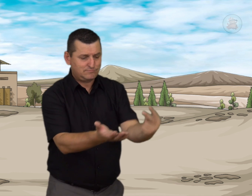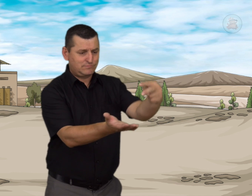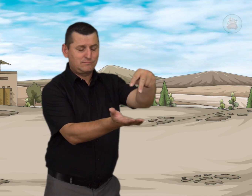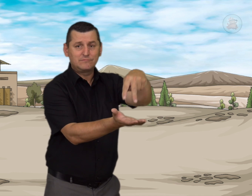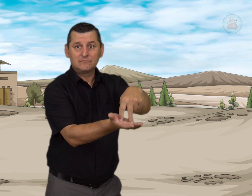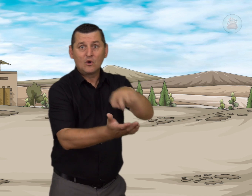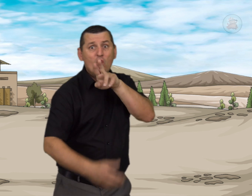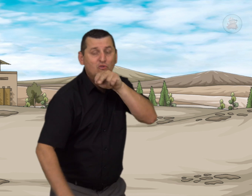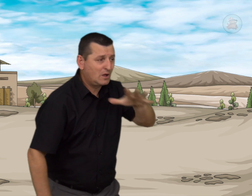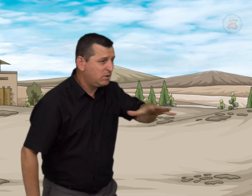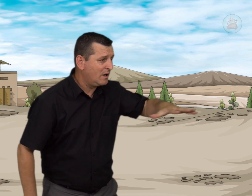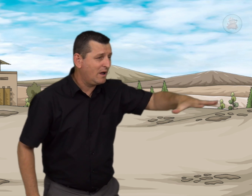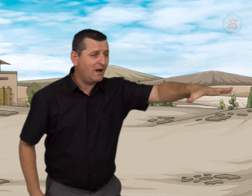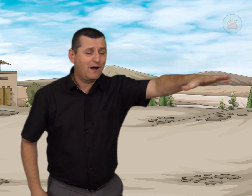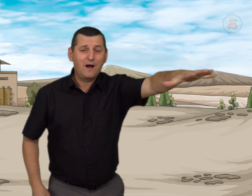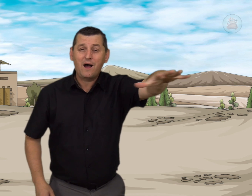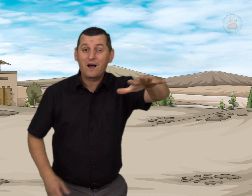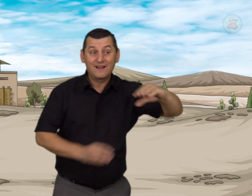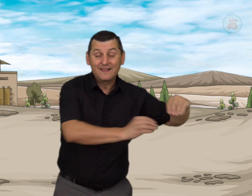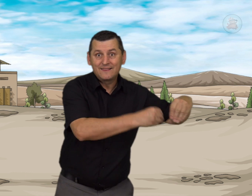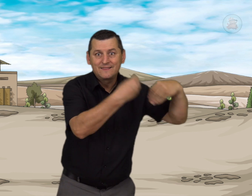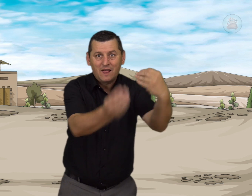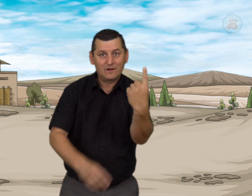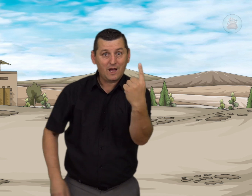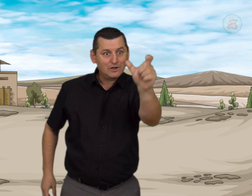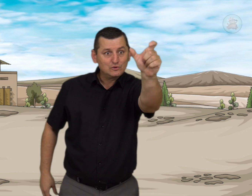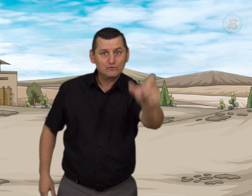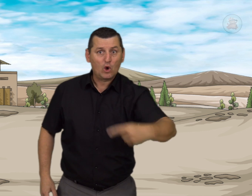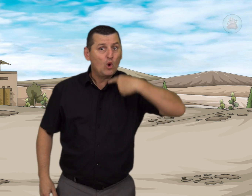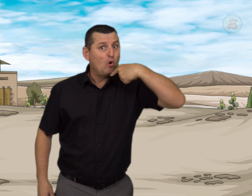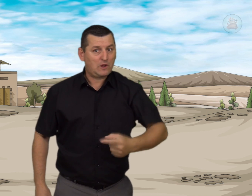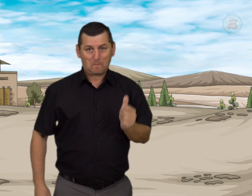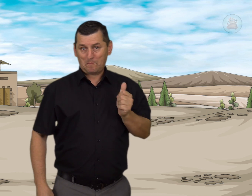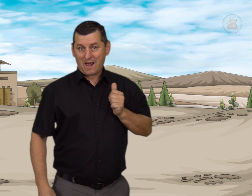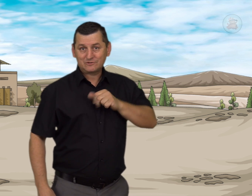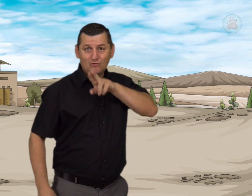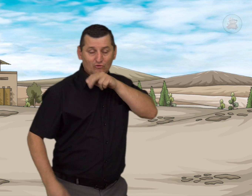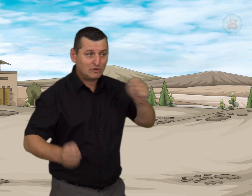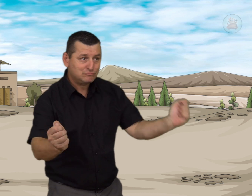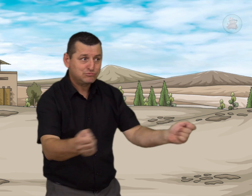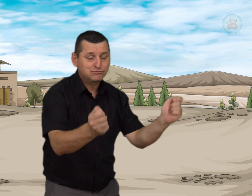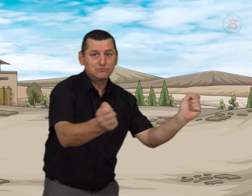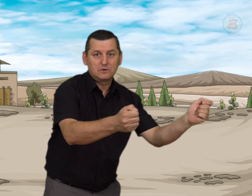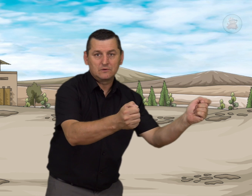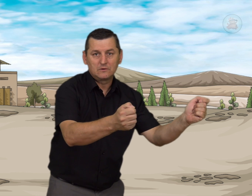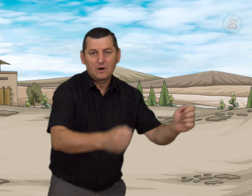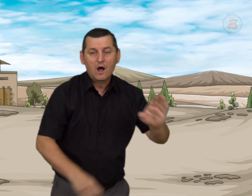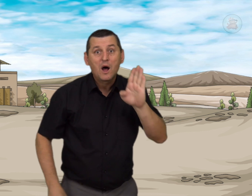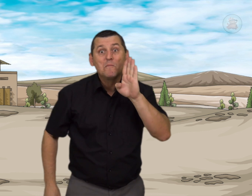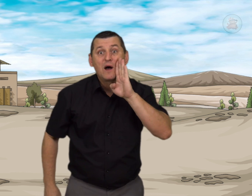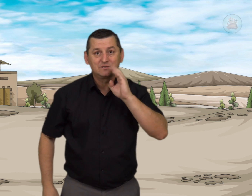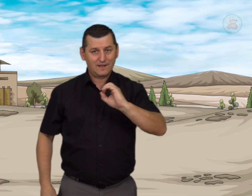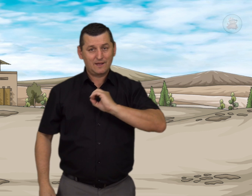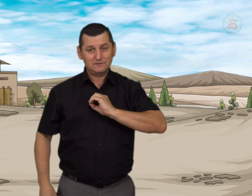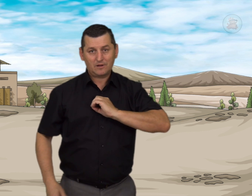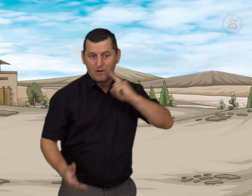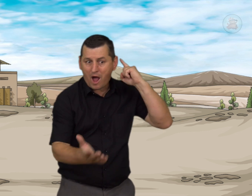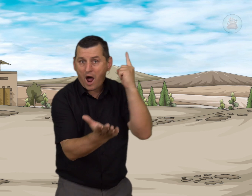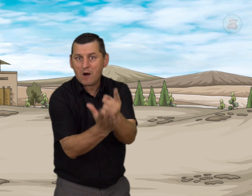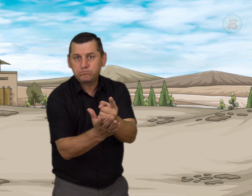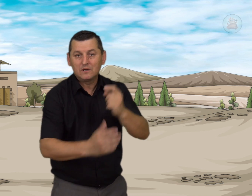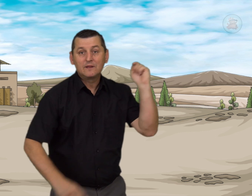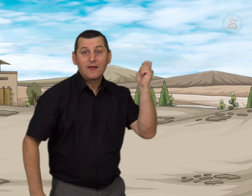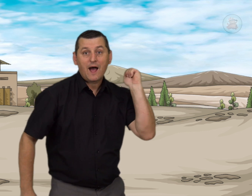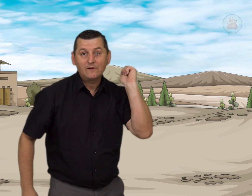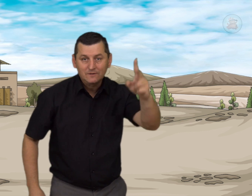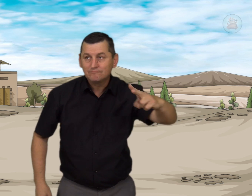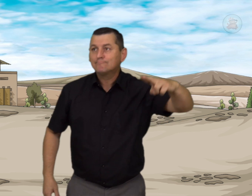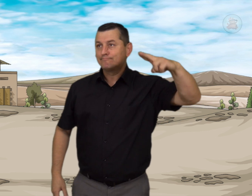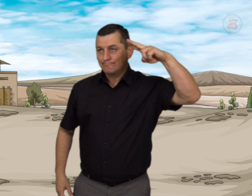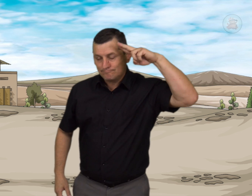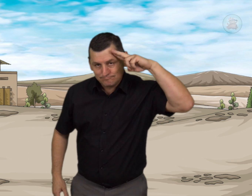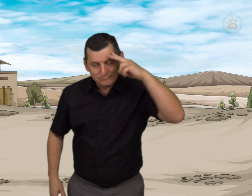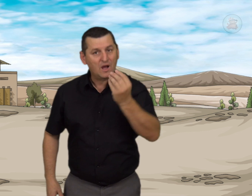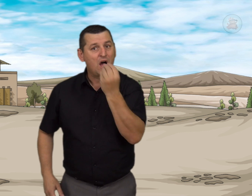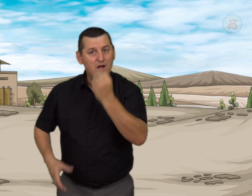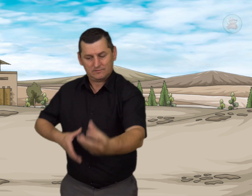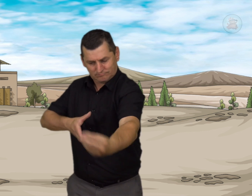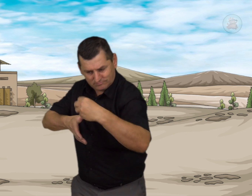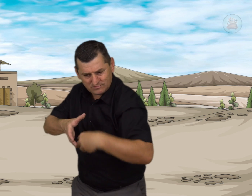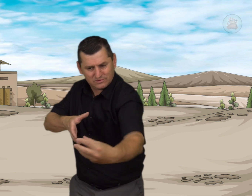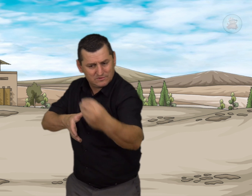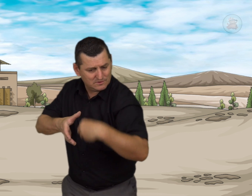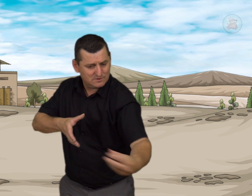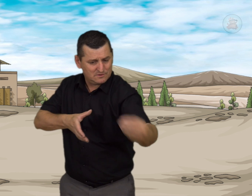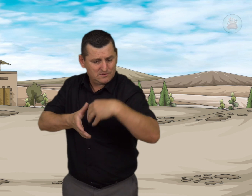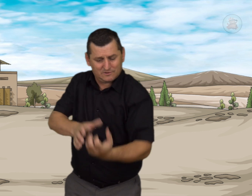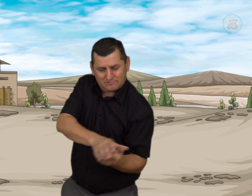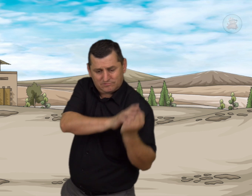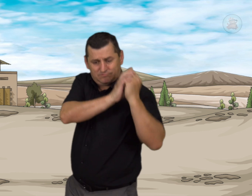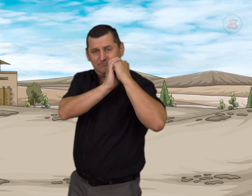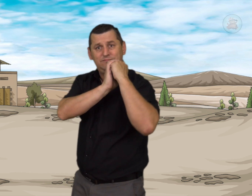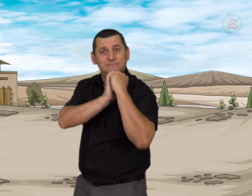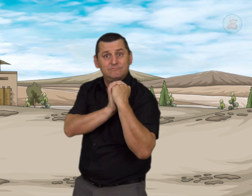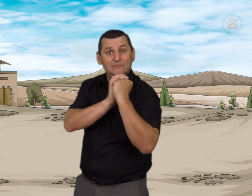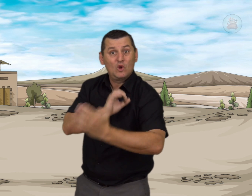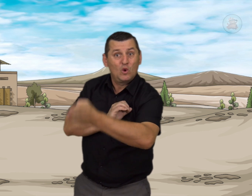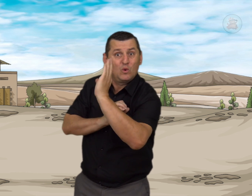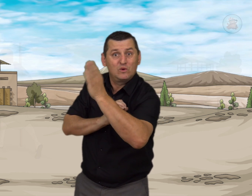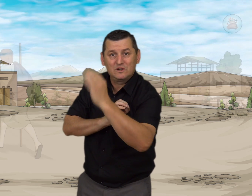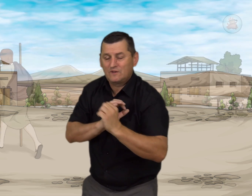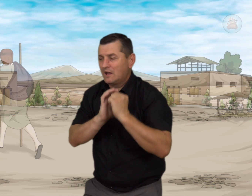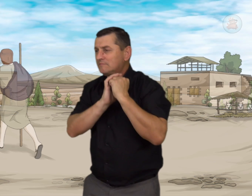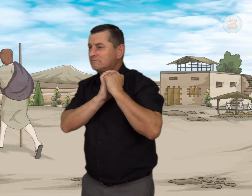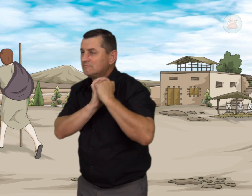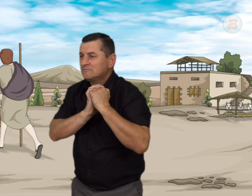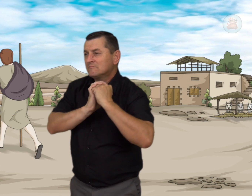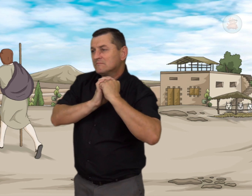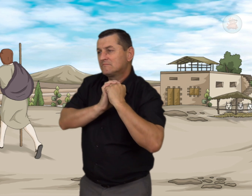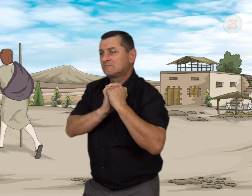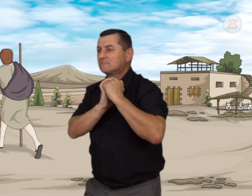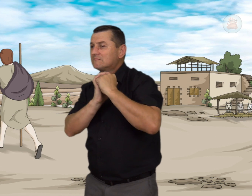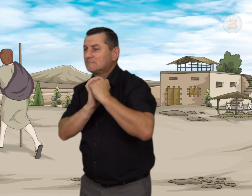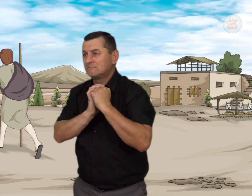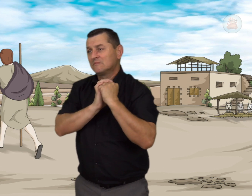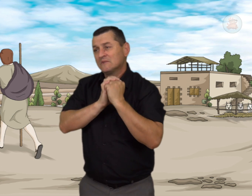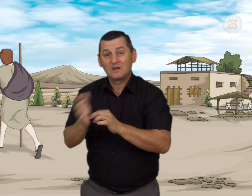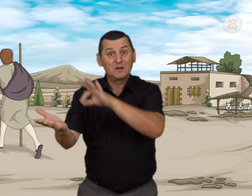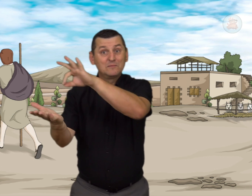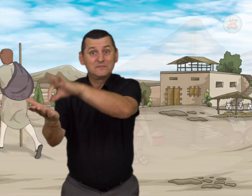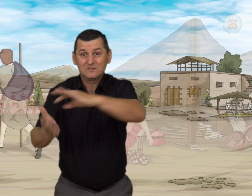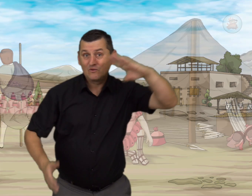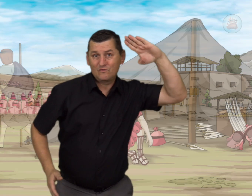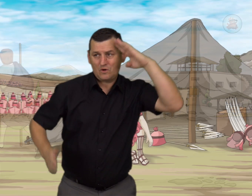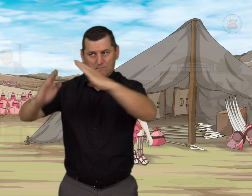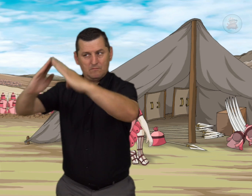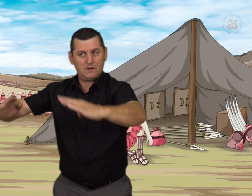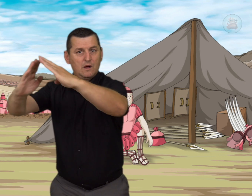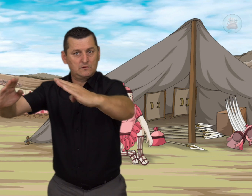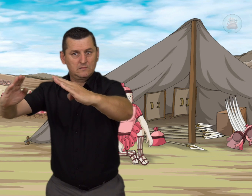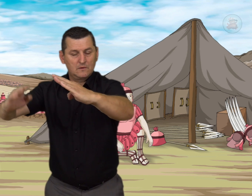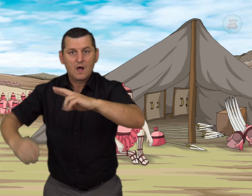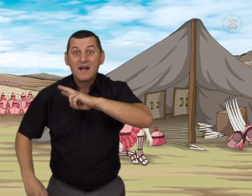So David got up early in the morning, left the flock with a keeper, loaded up, and set out as Jesse had instructed him.